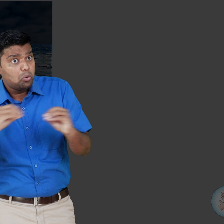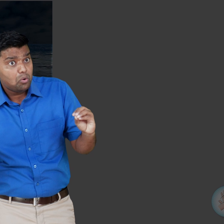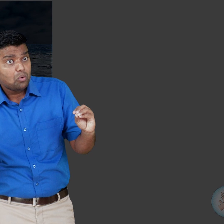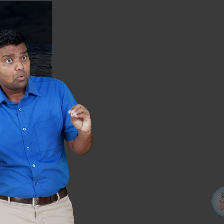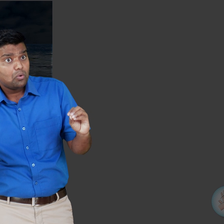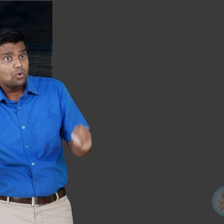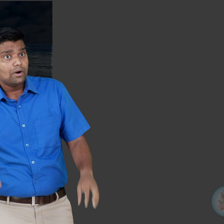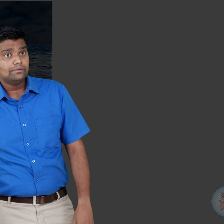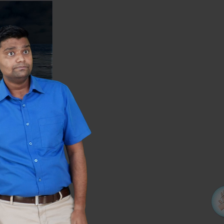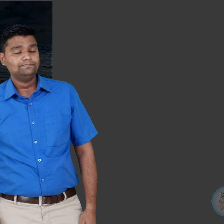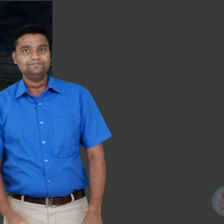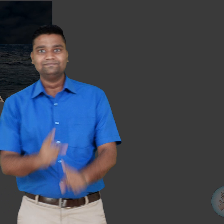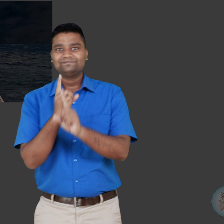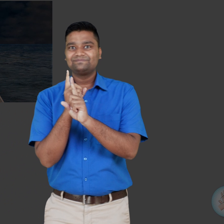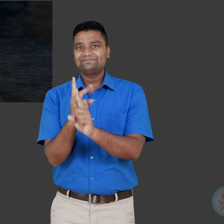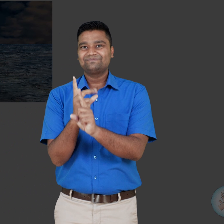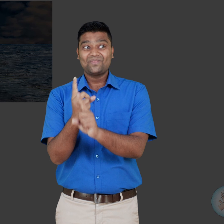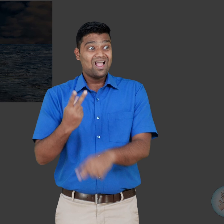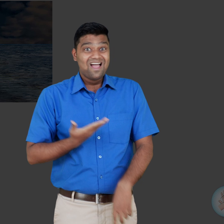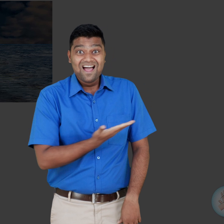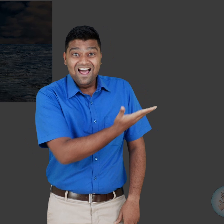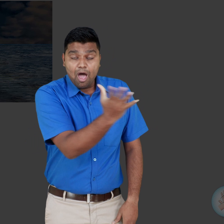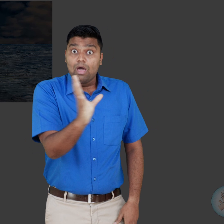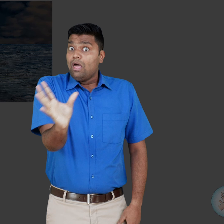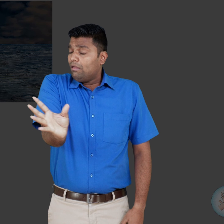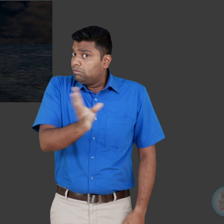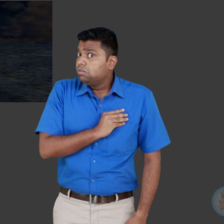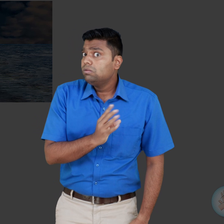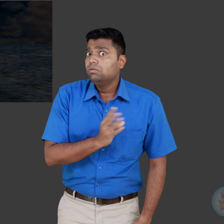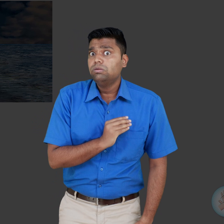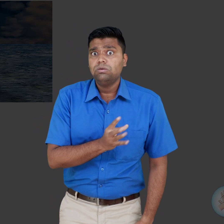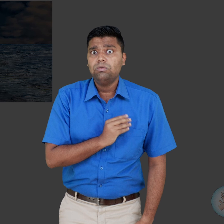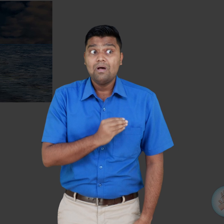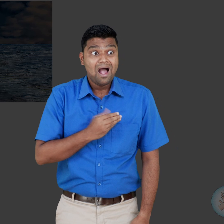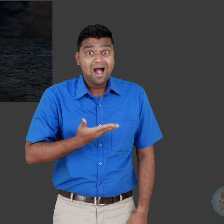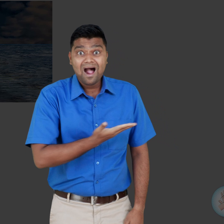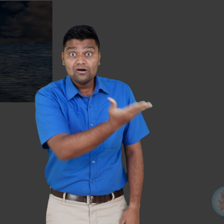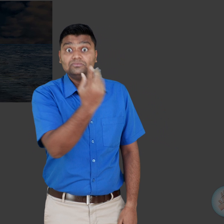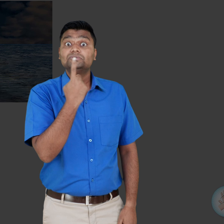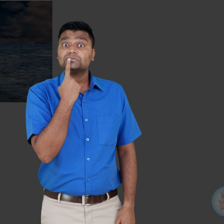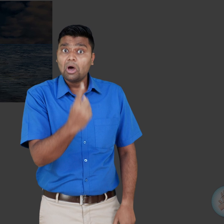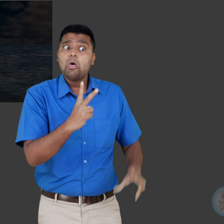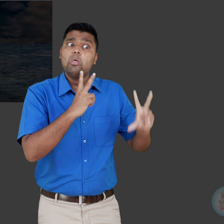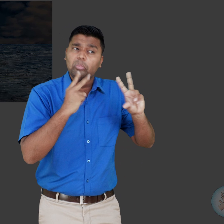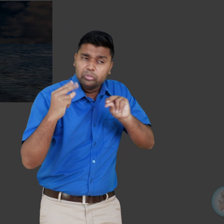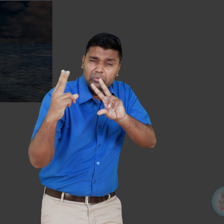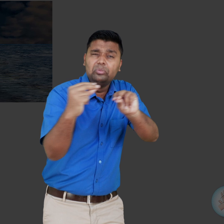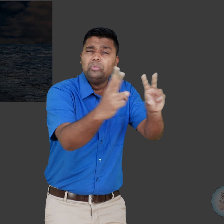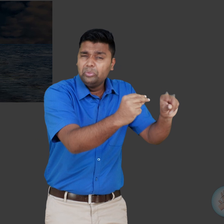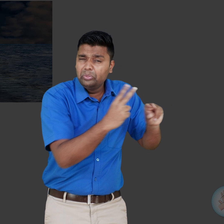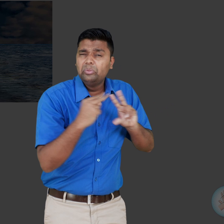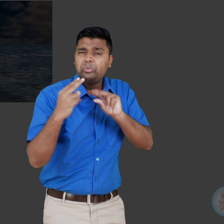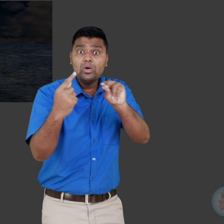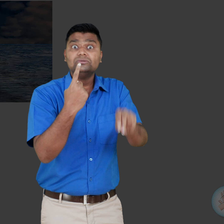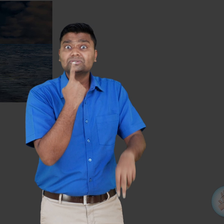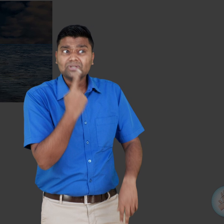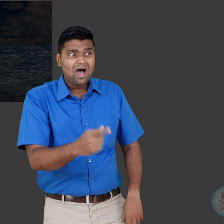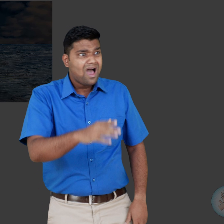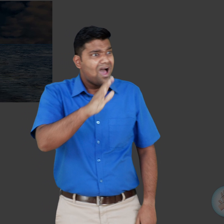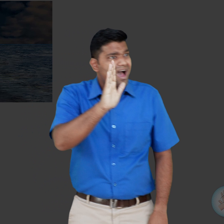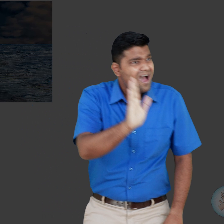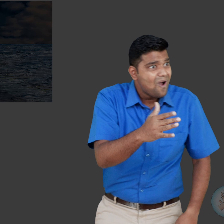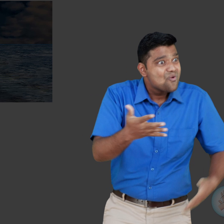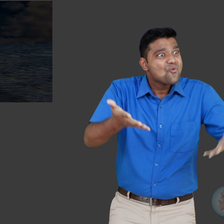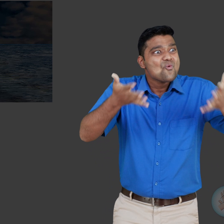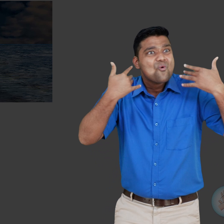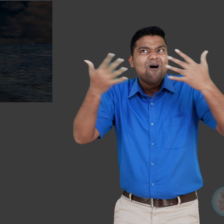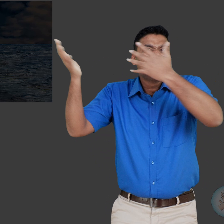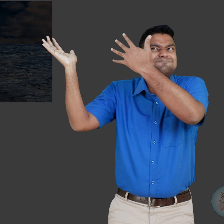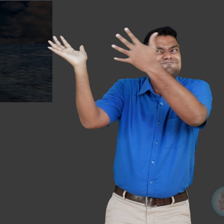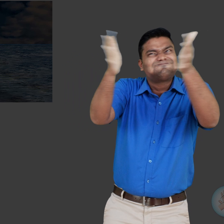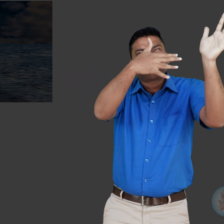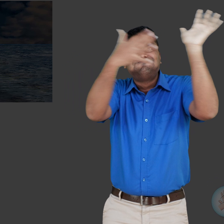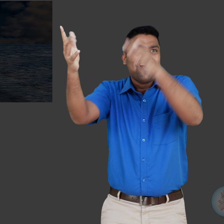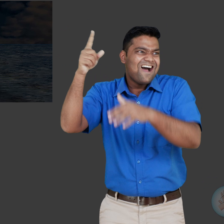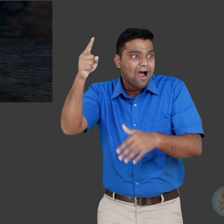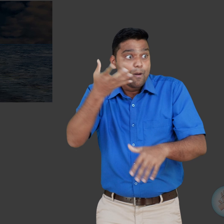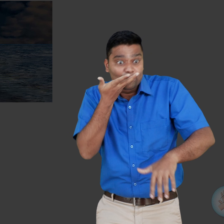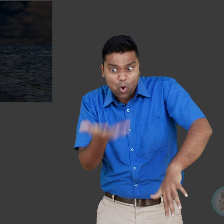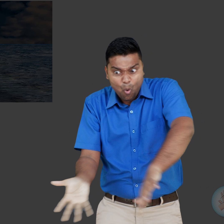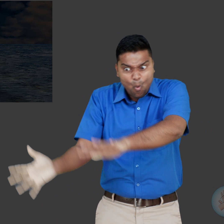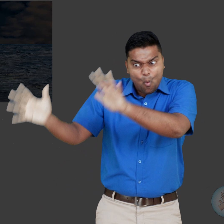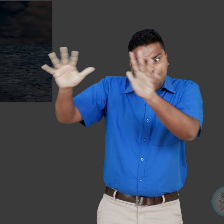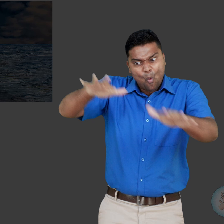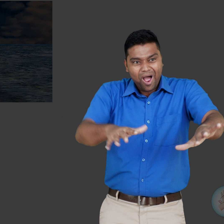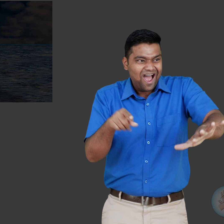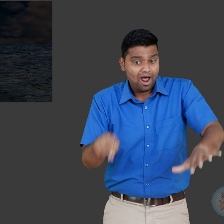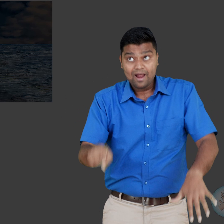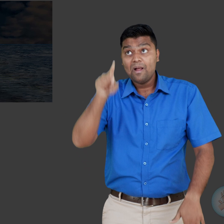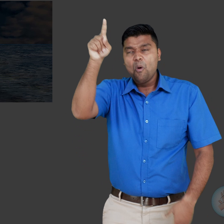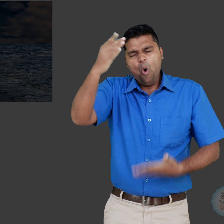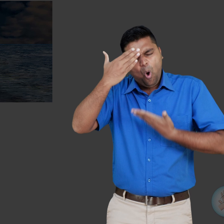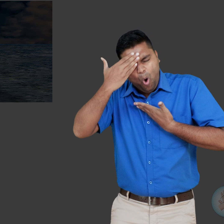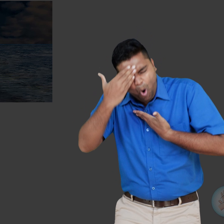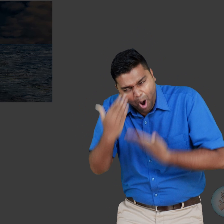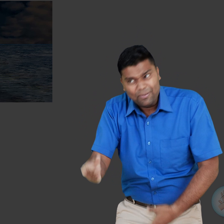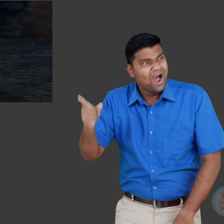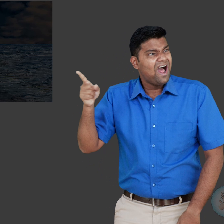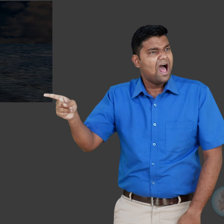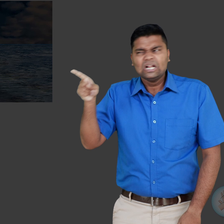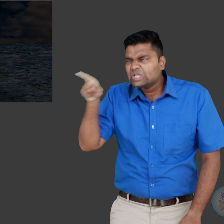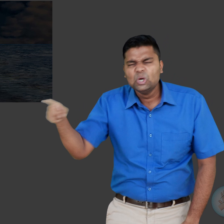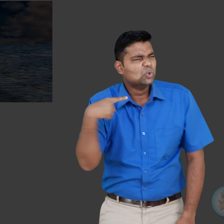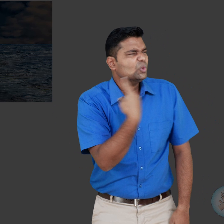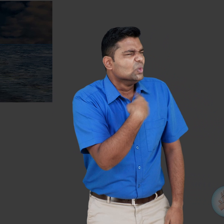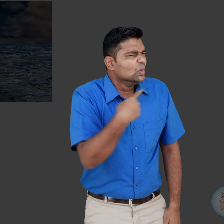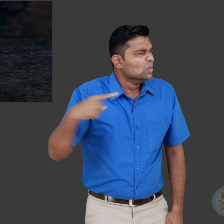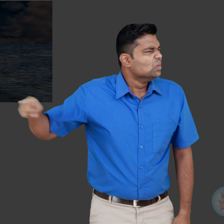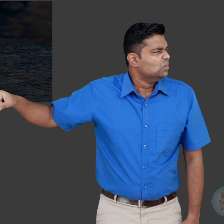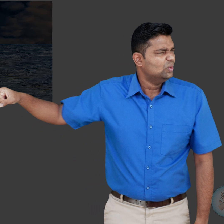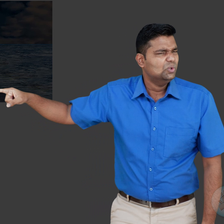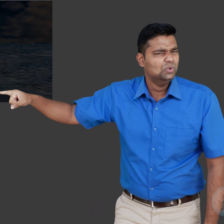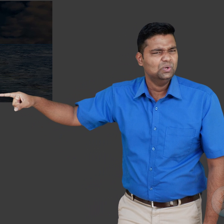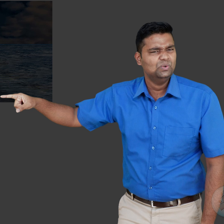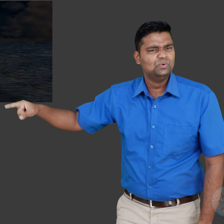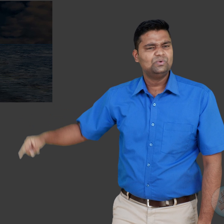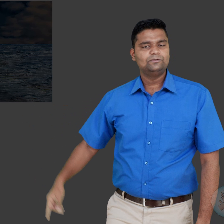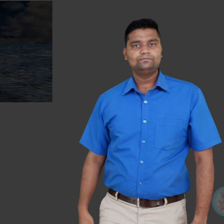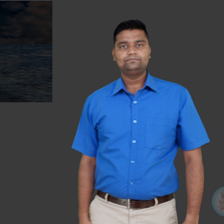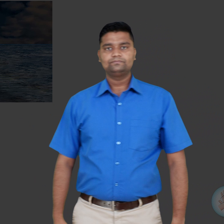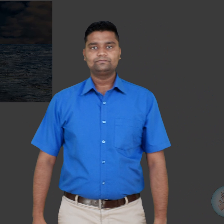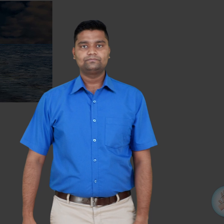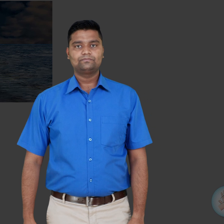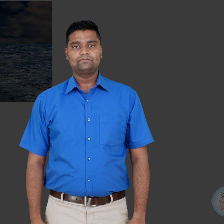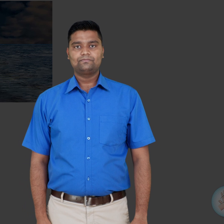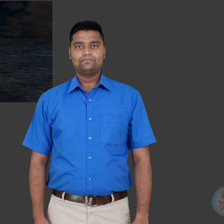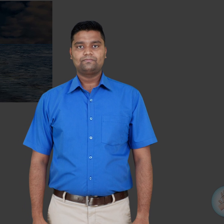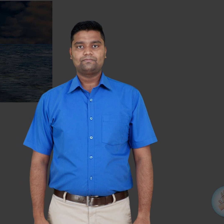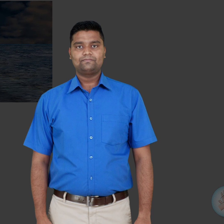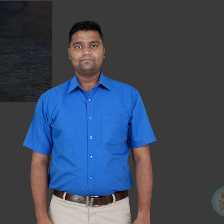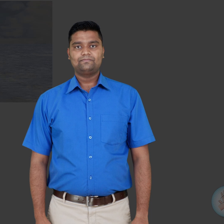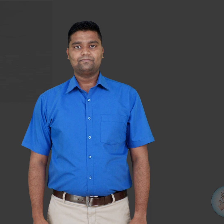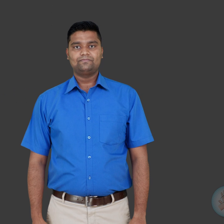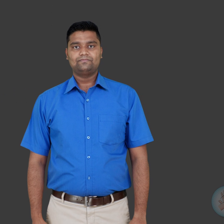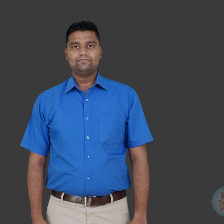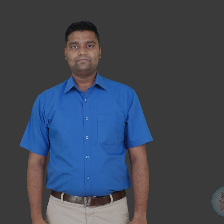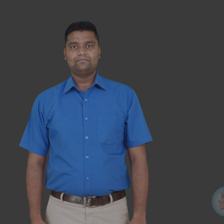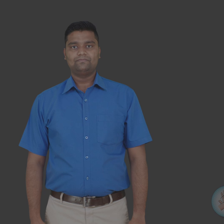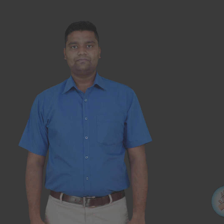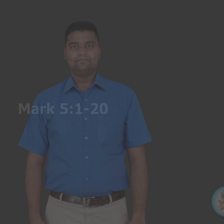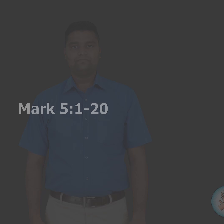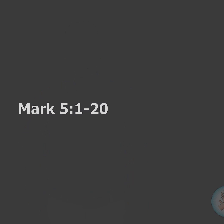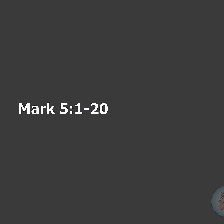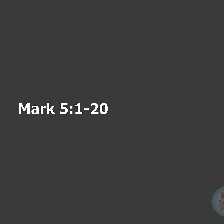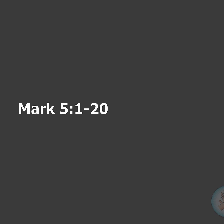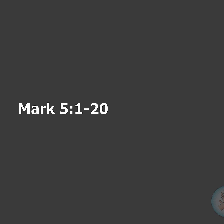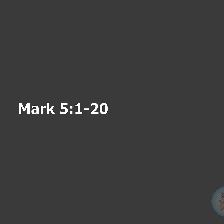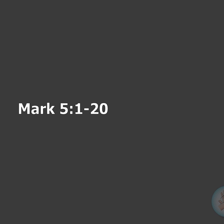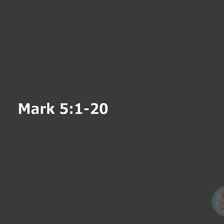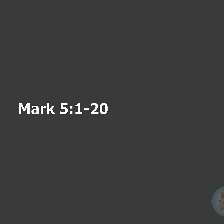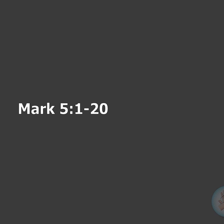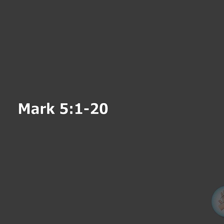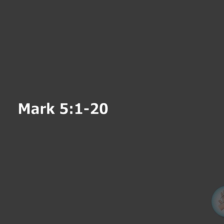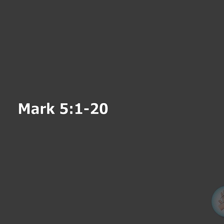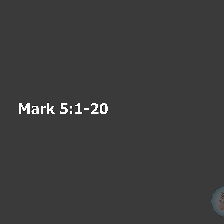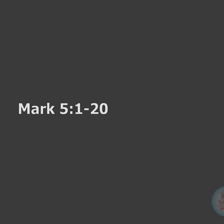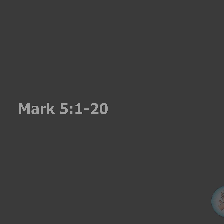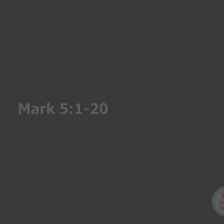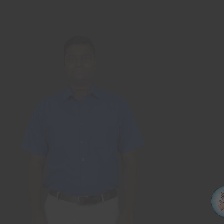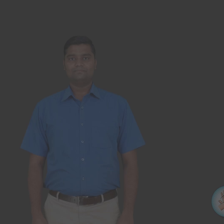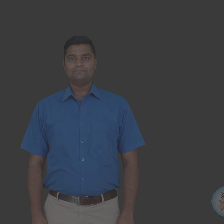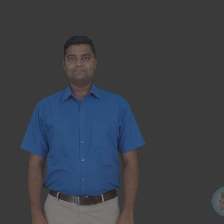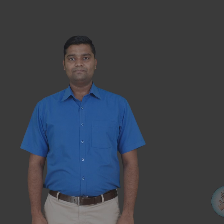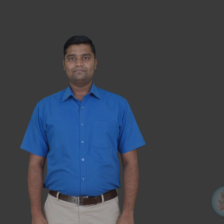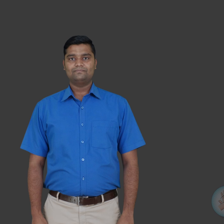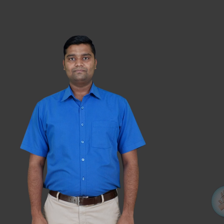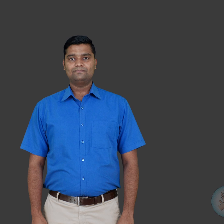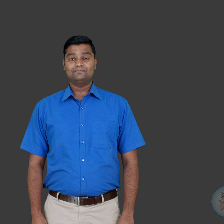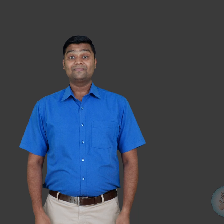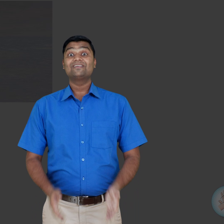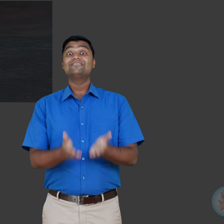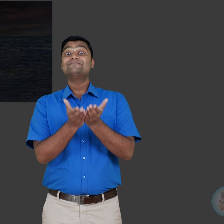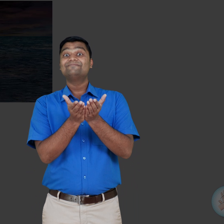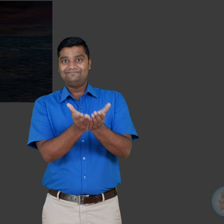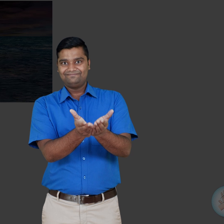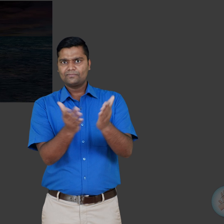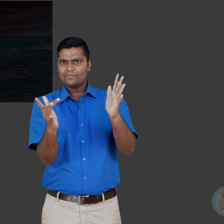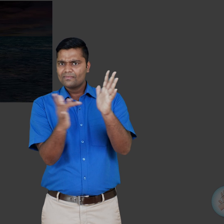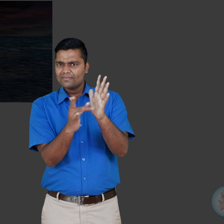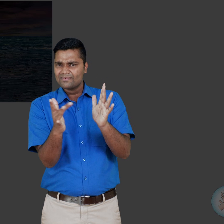Overwhelmed with fear, they asked one another, “Who is this, that even the wind and the sea obey Him?”